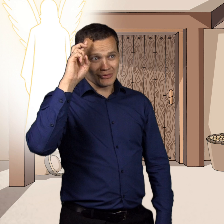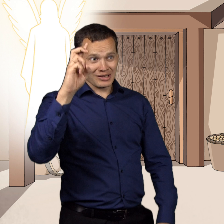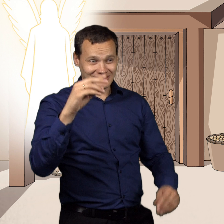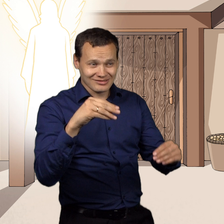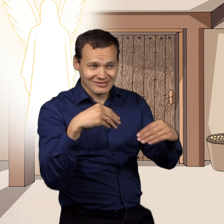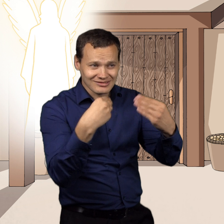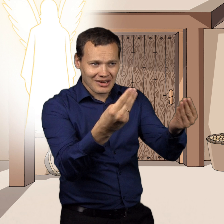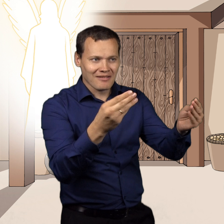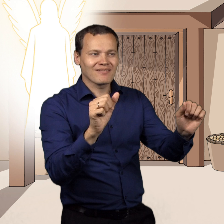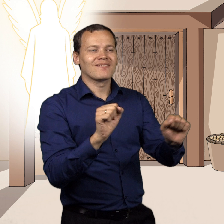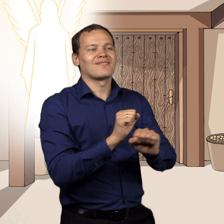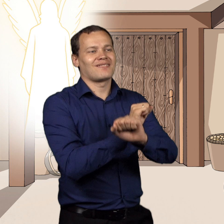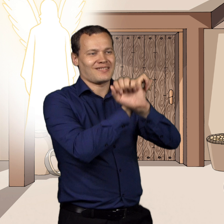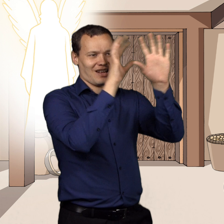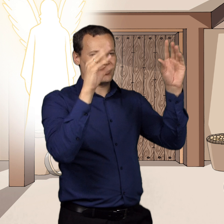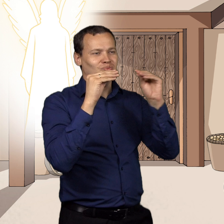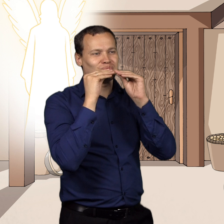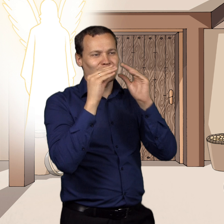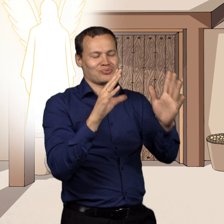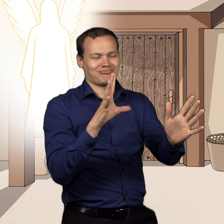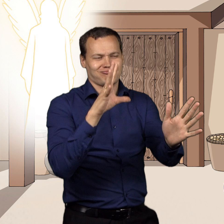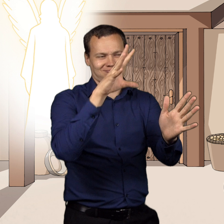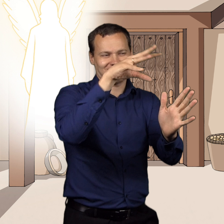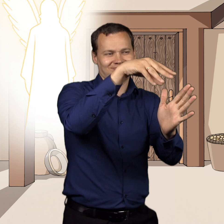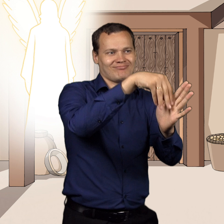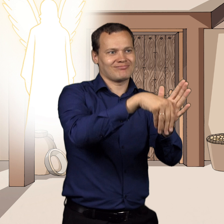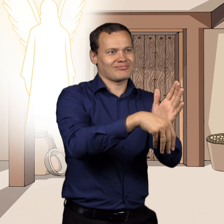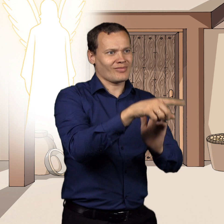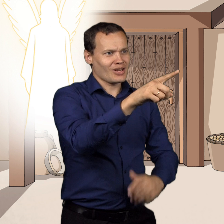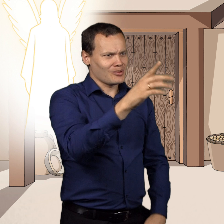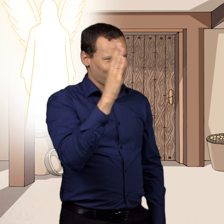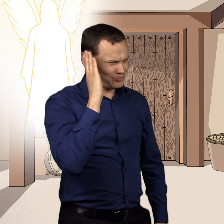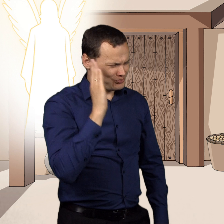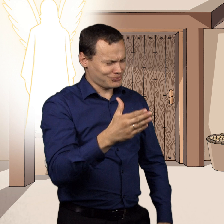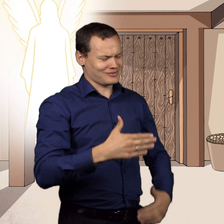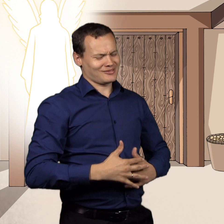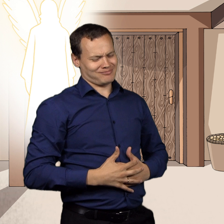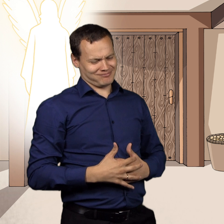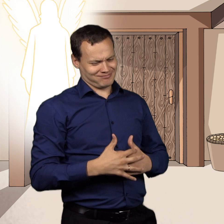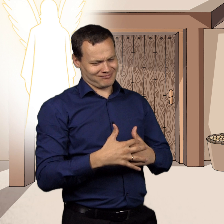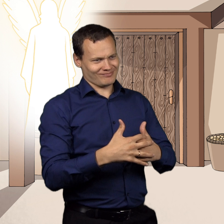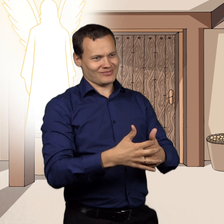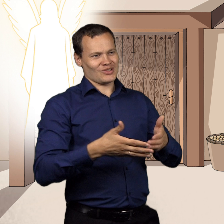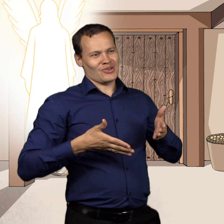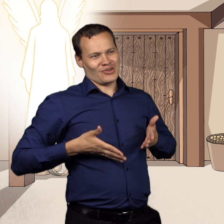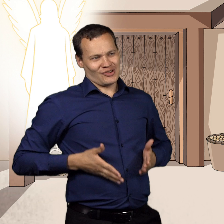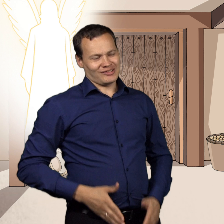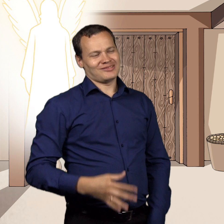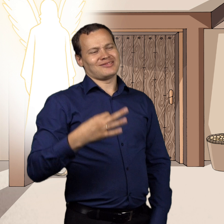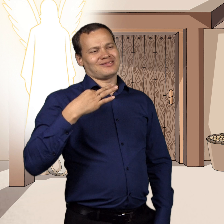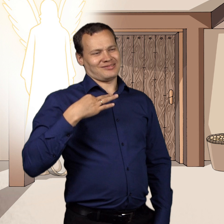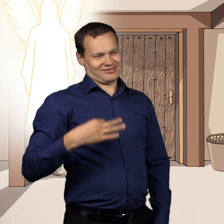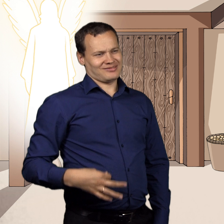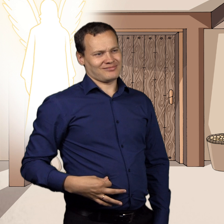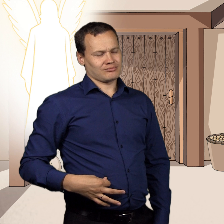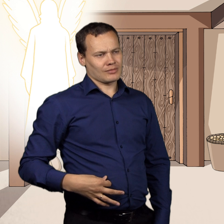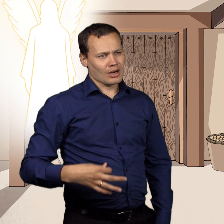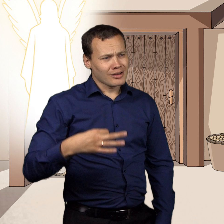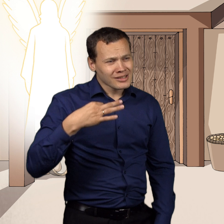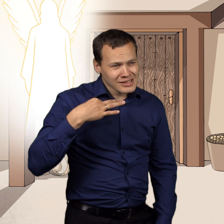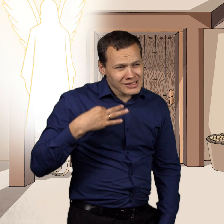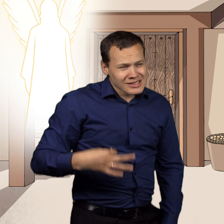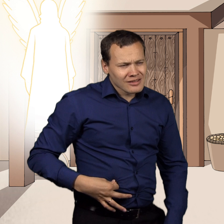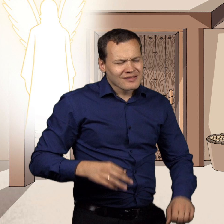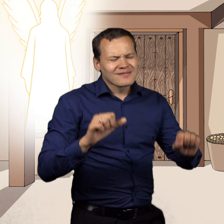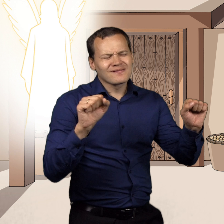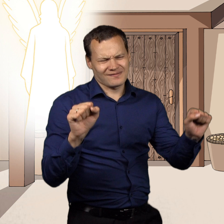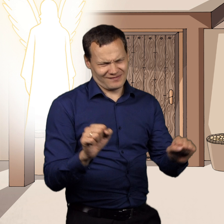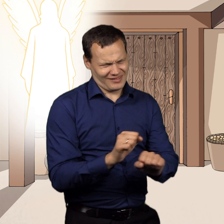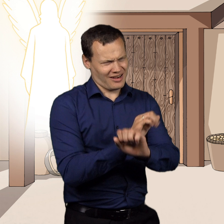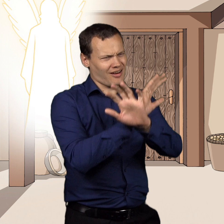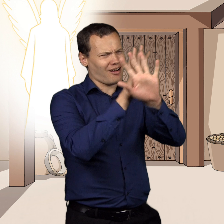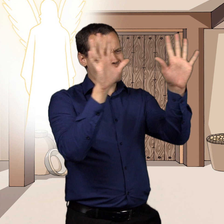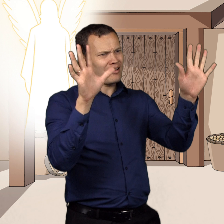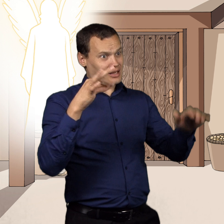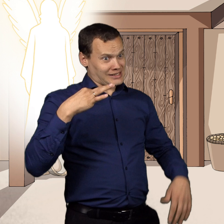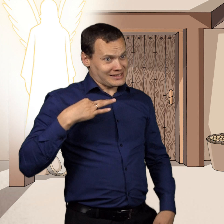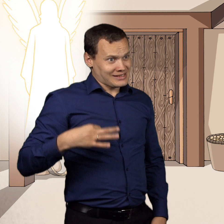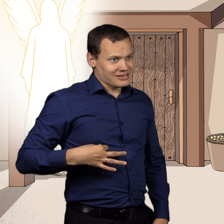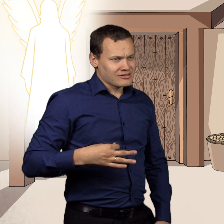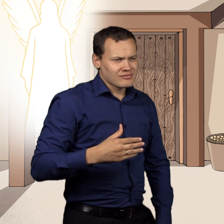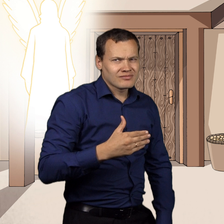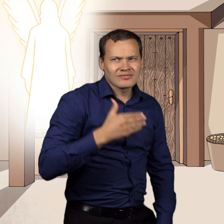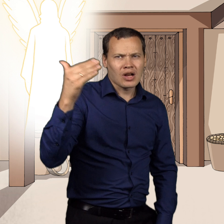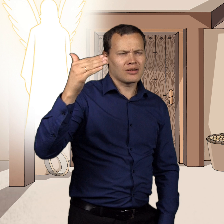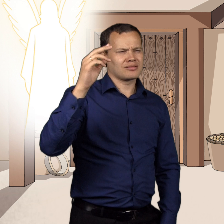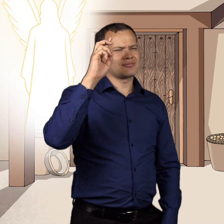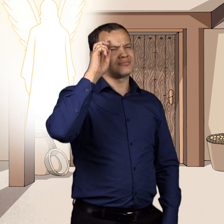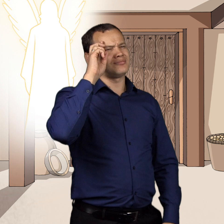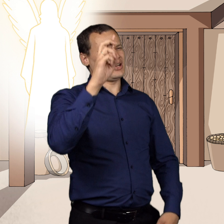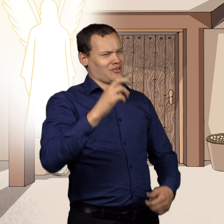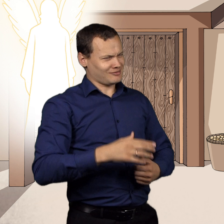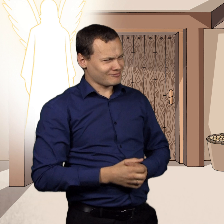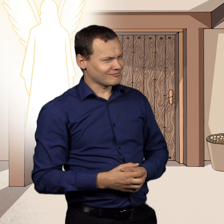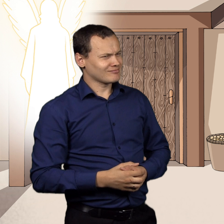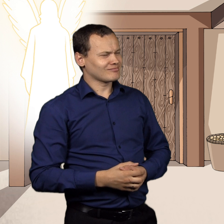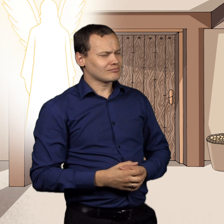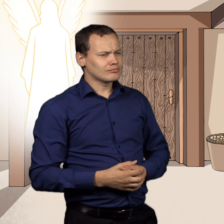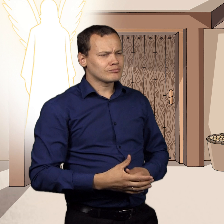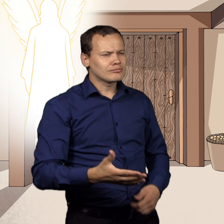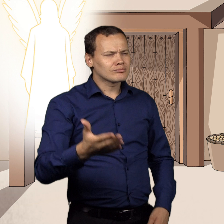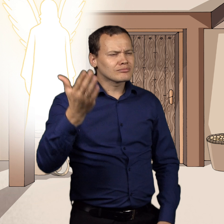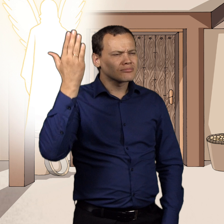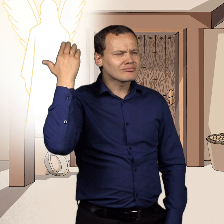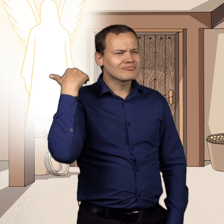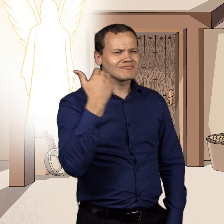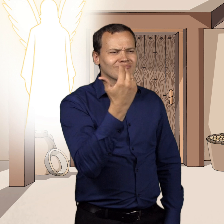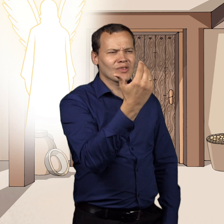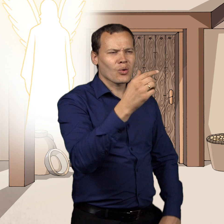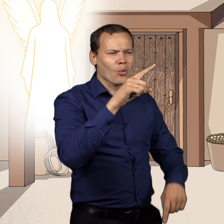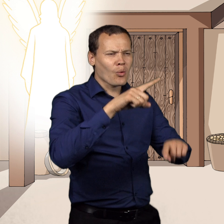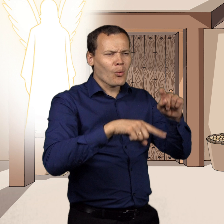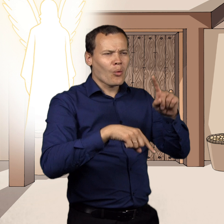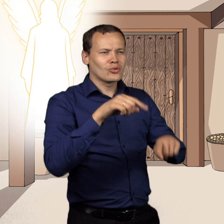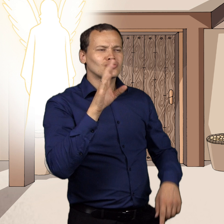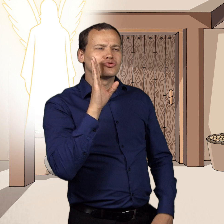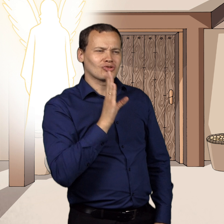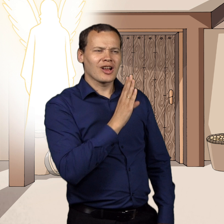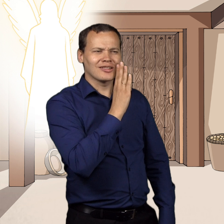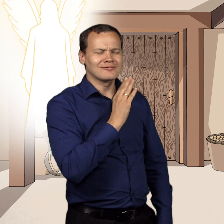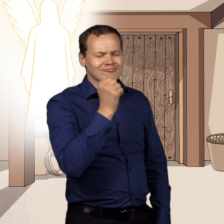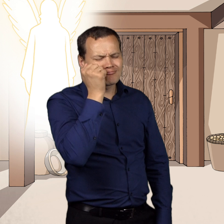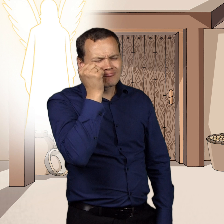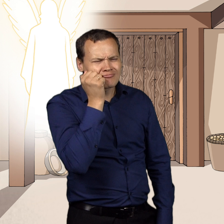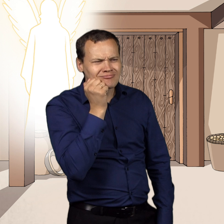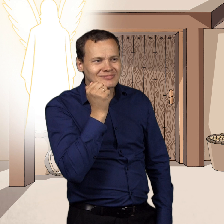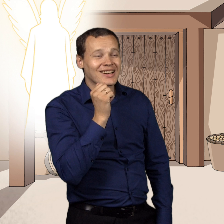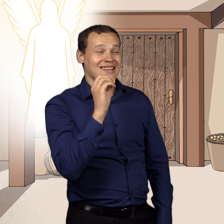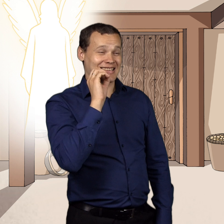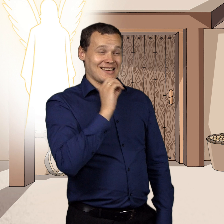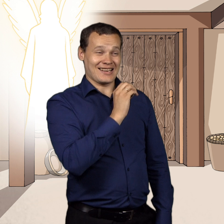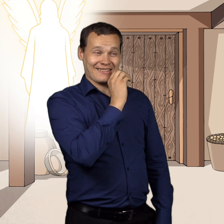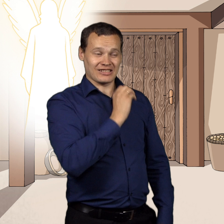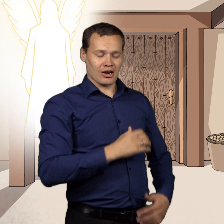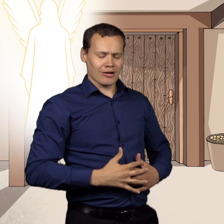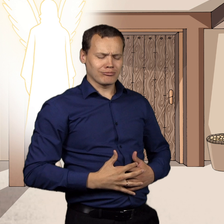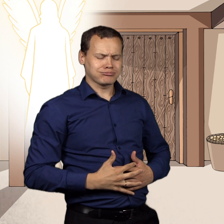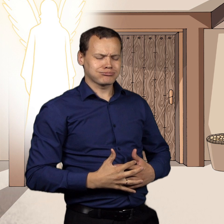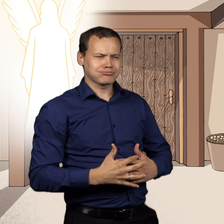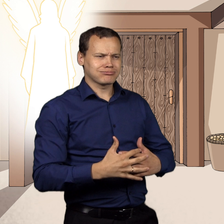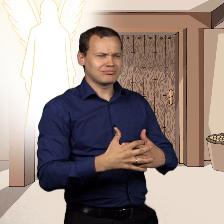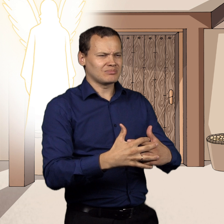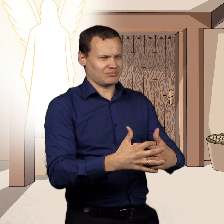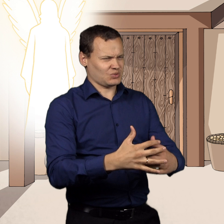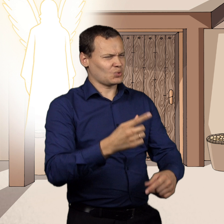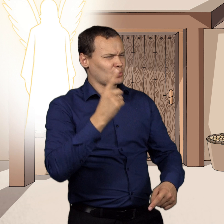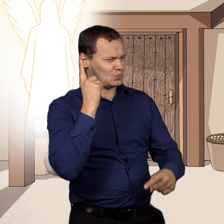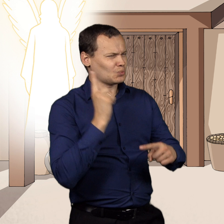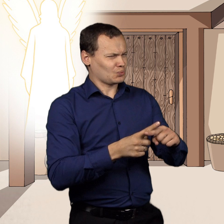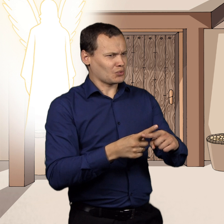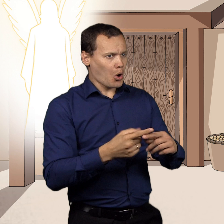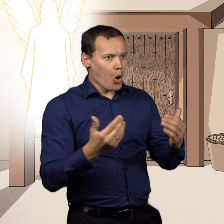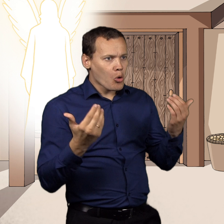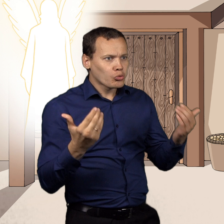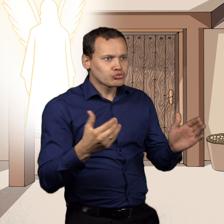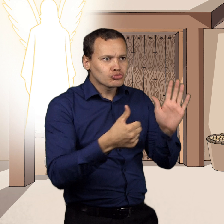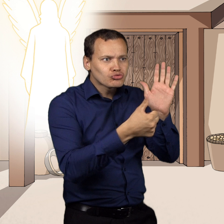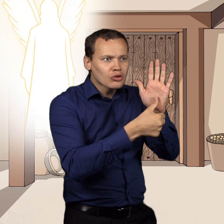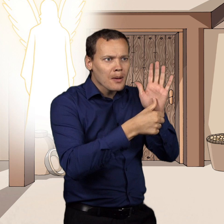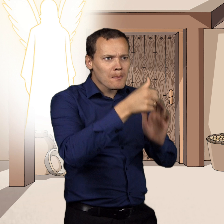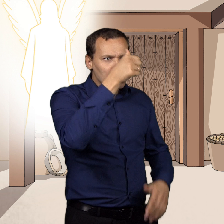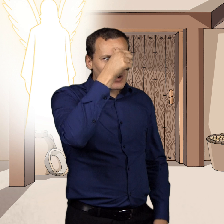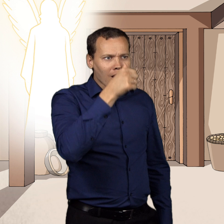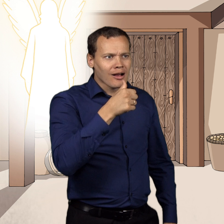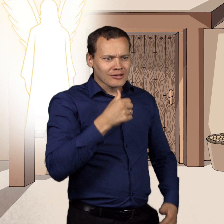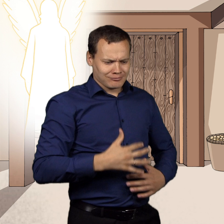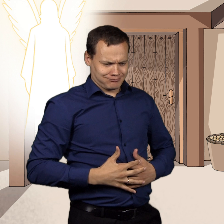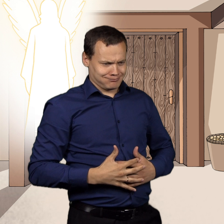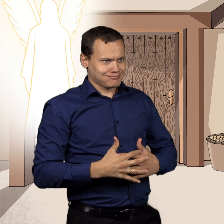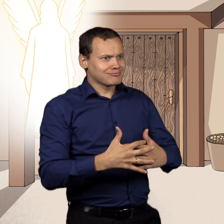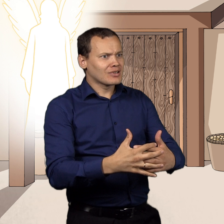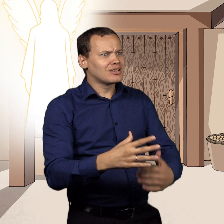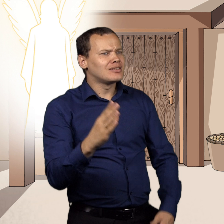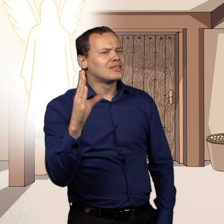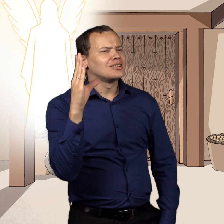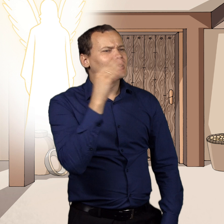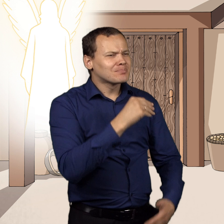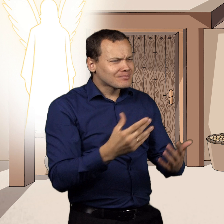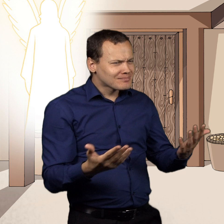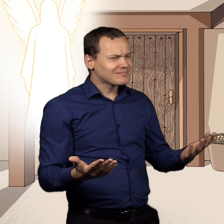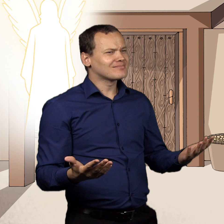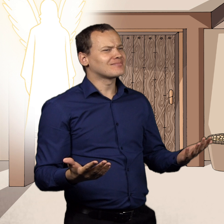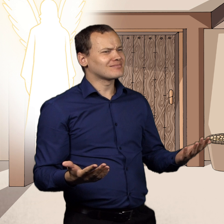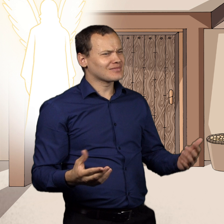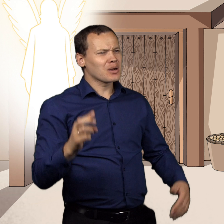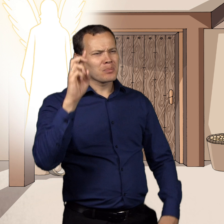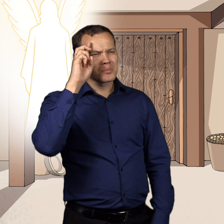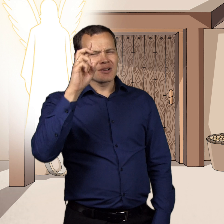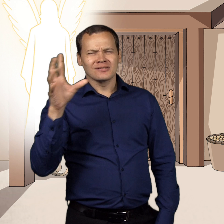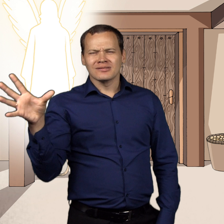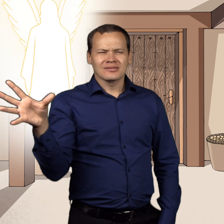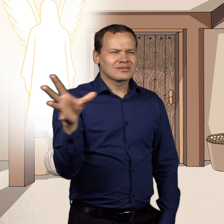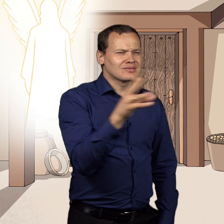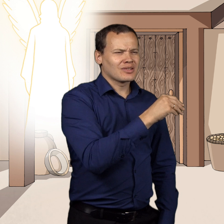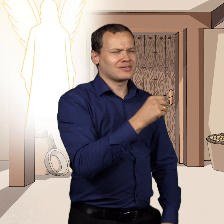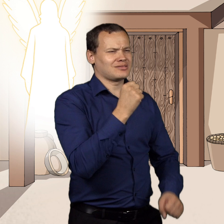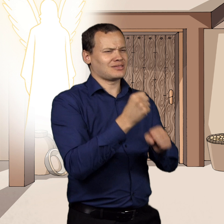Look, even Elizabeth your relative has conceived a son in her old age, and she who was called barren is in her sixth month.